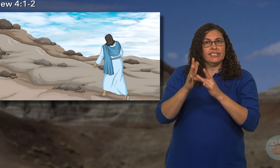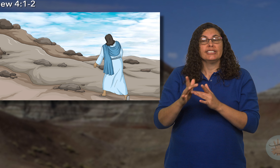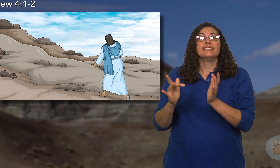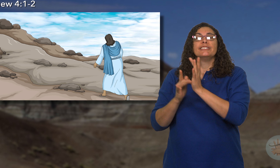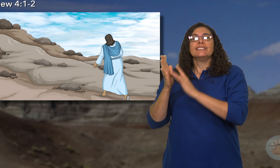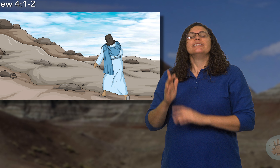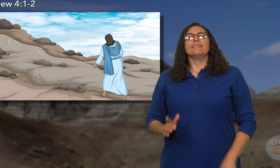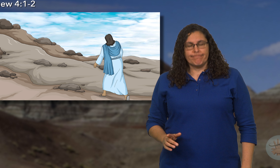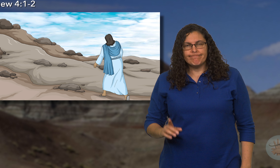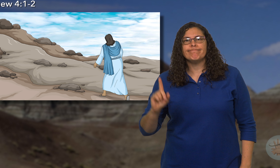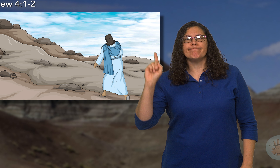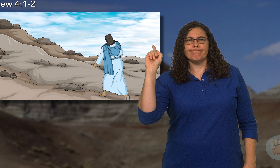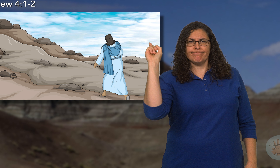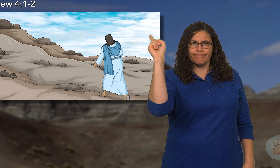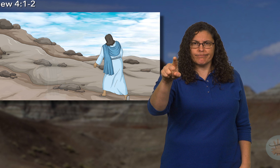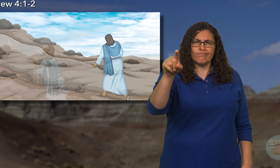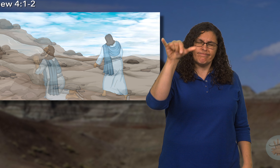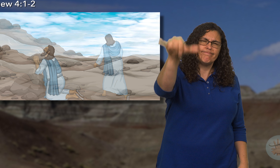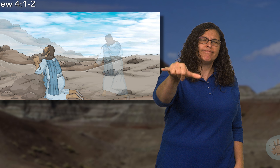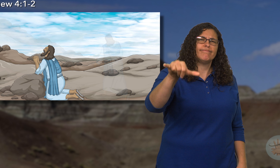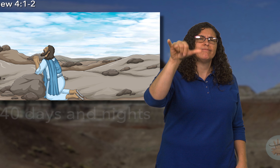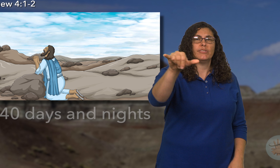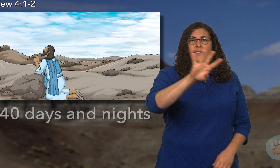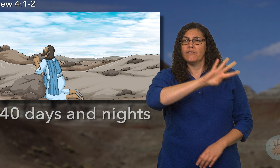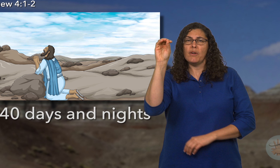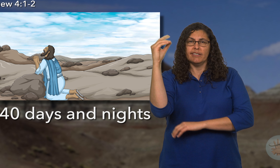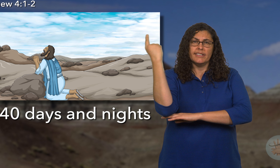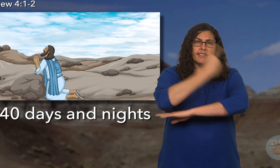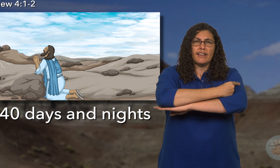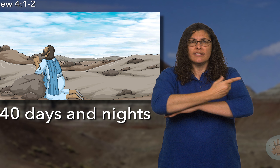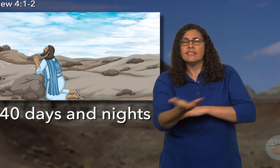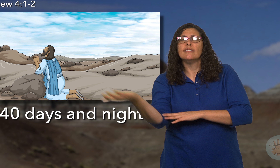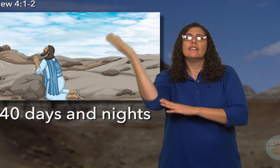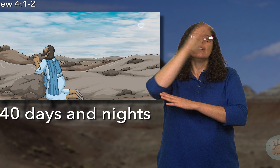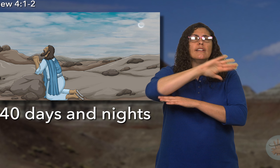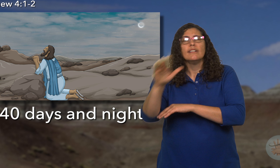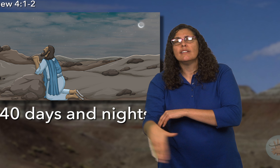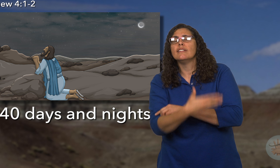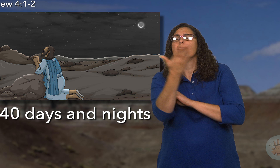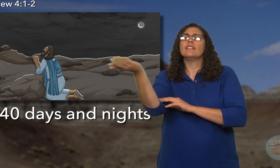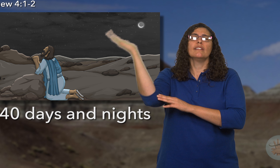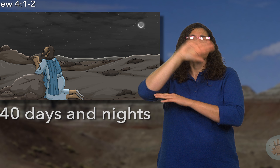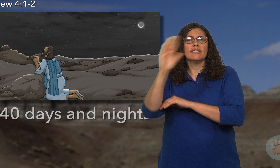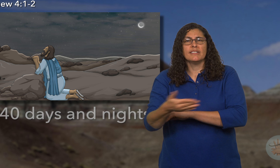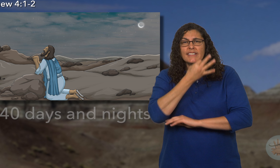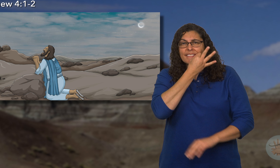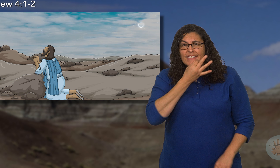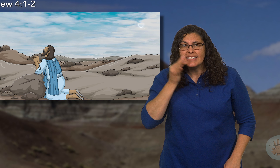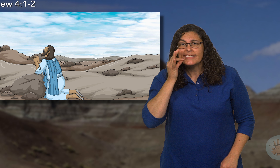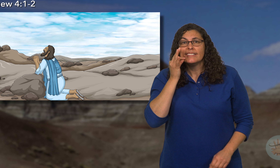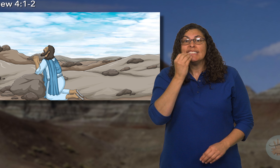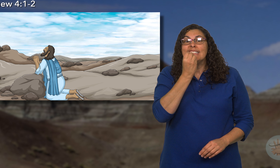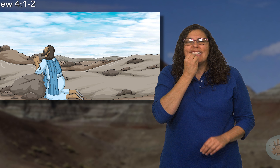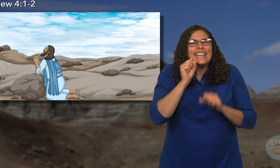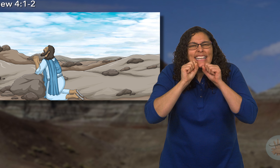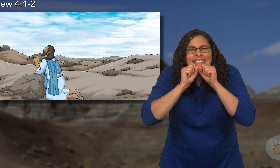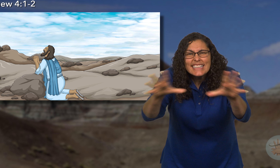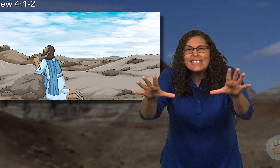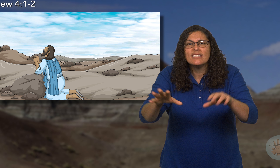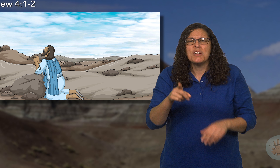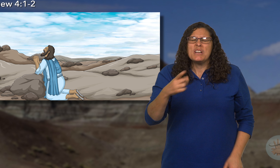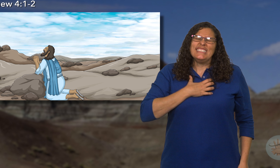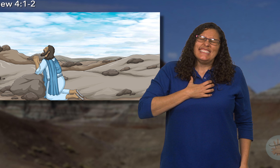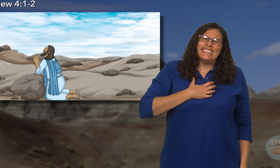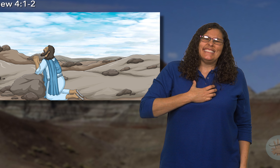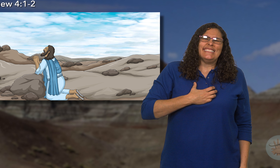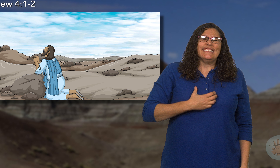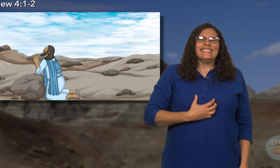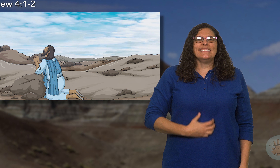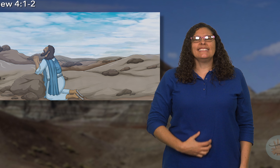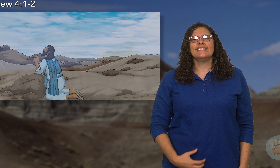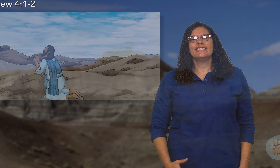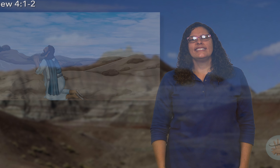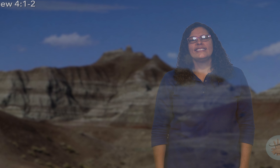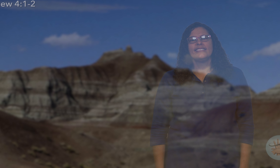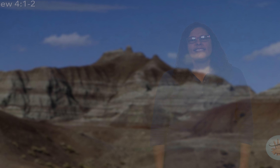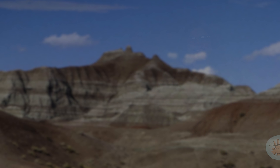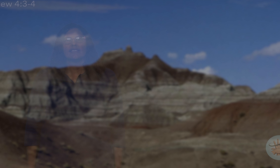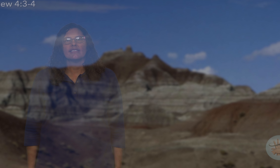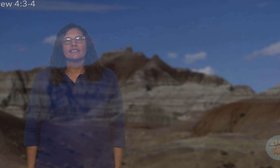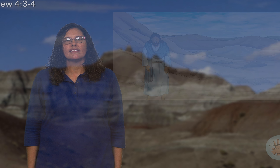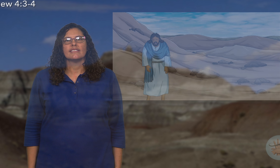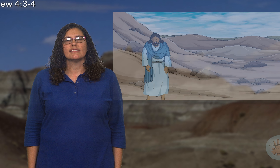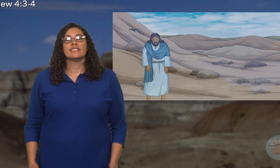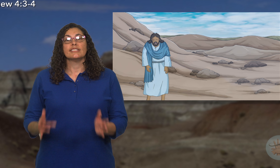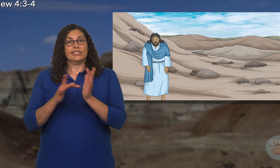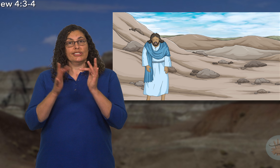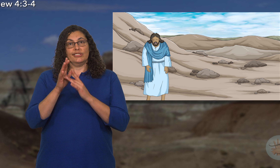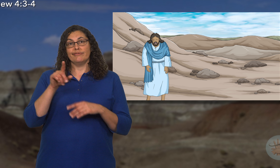After fasting forty days and forty nights, He was hungry.